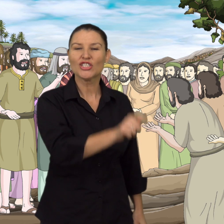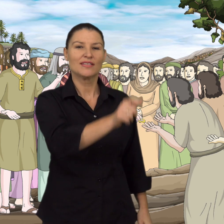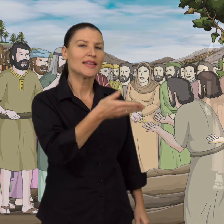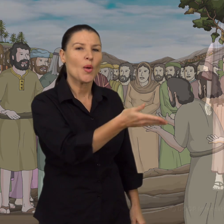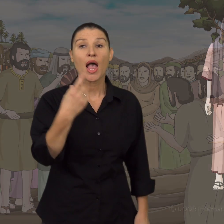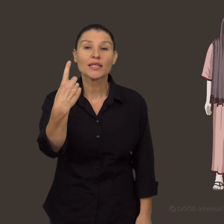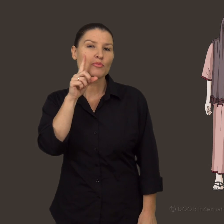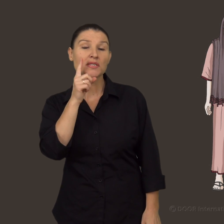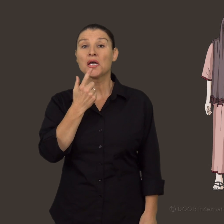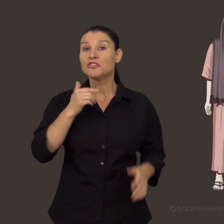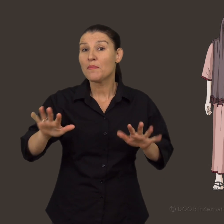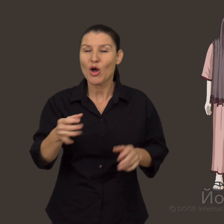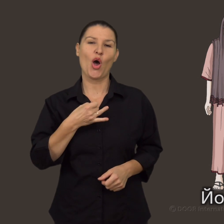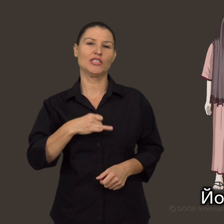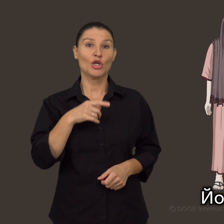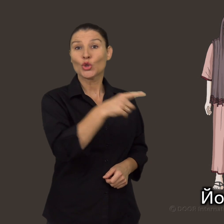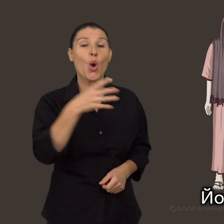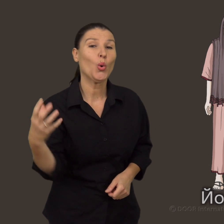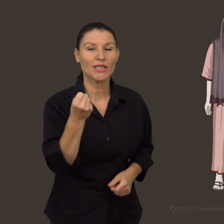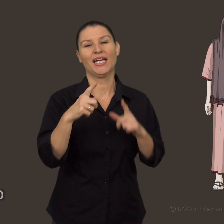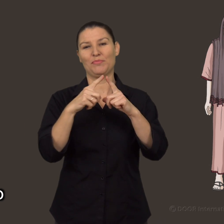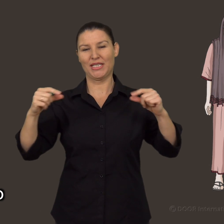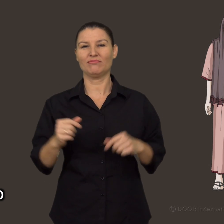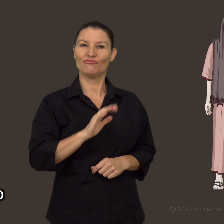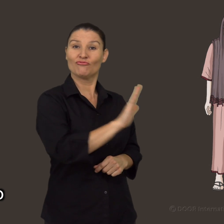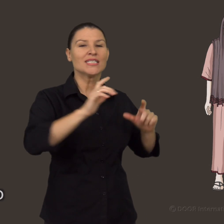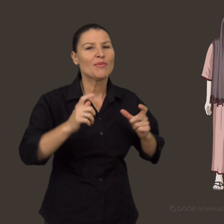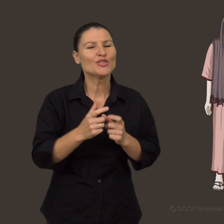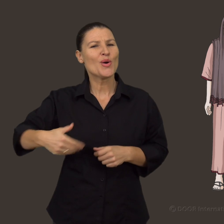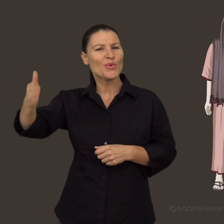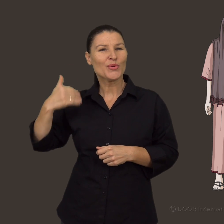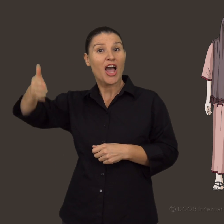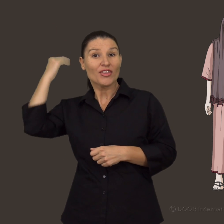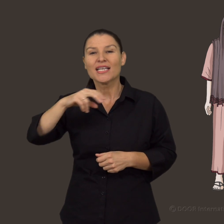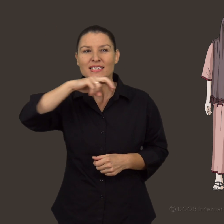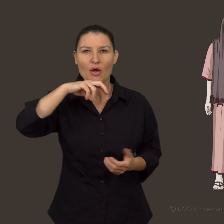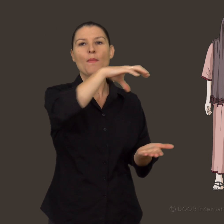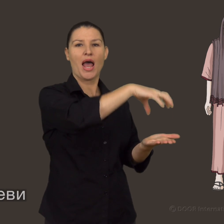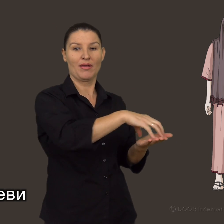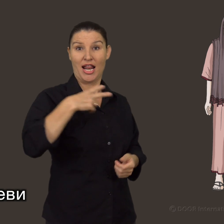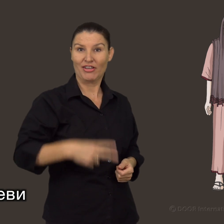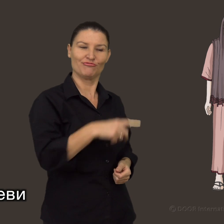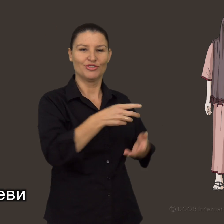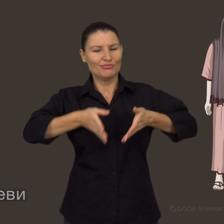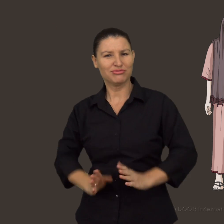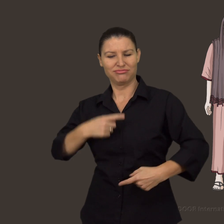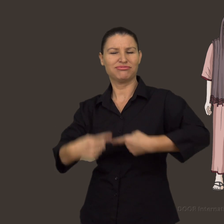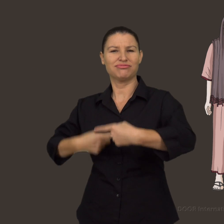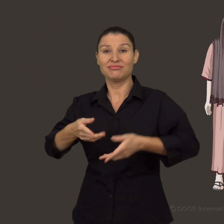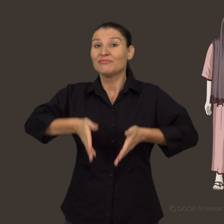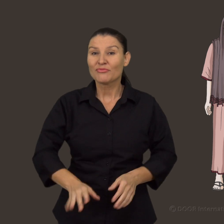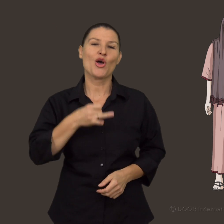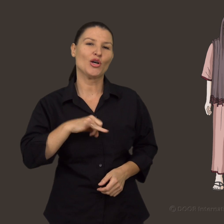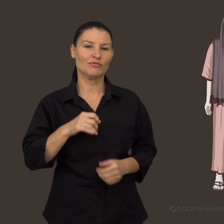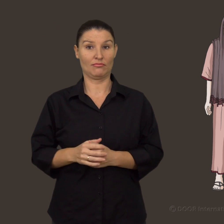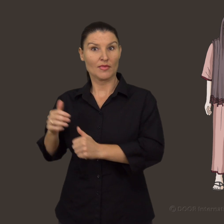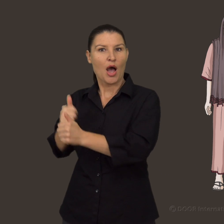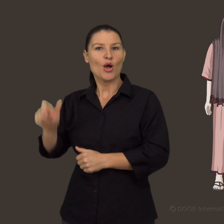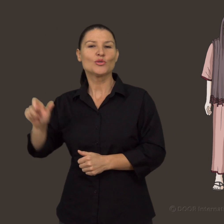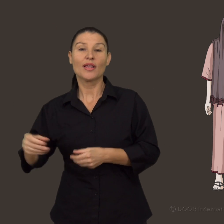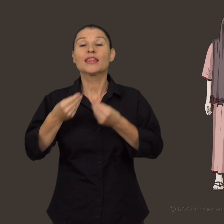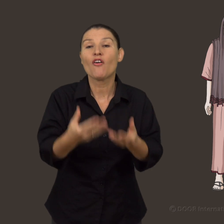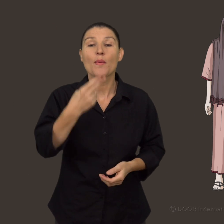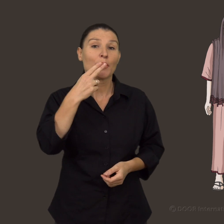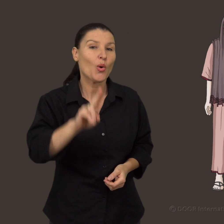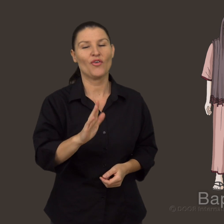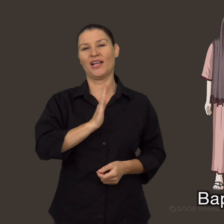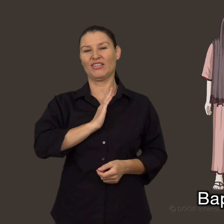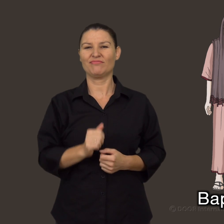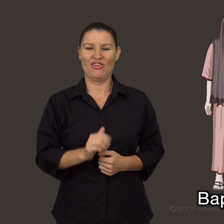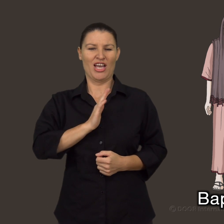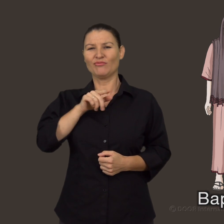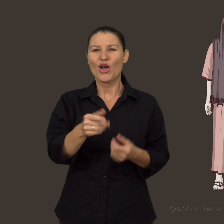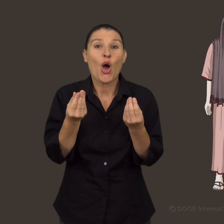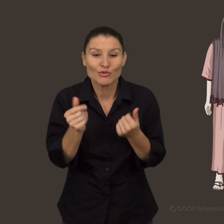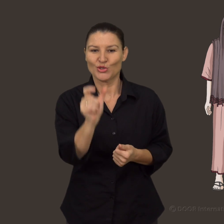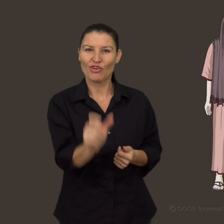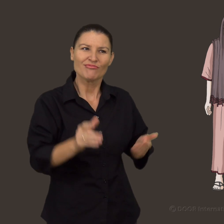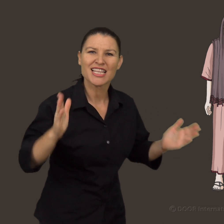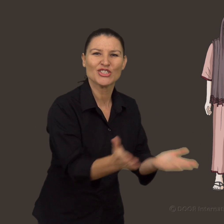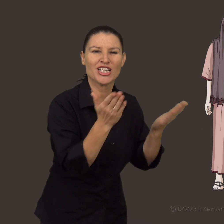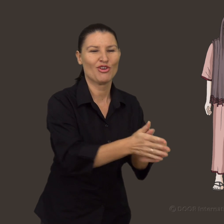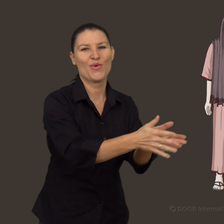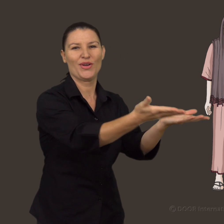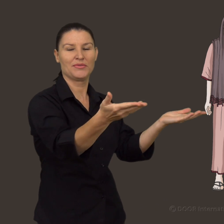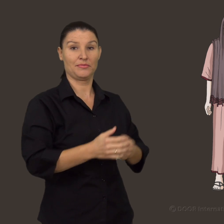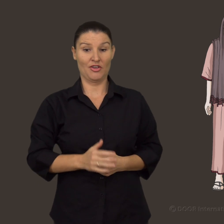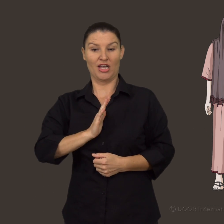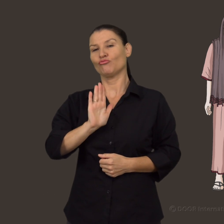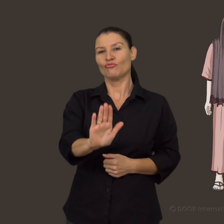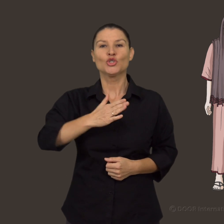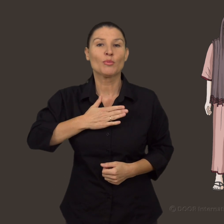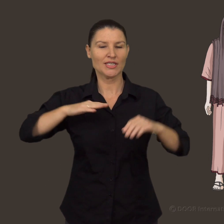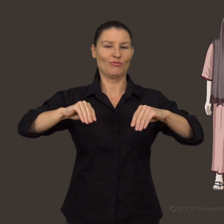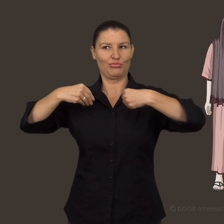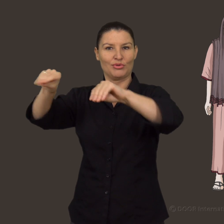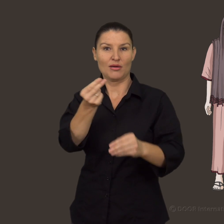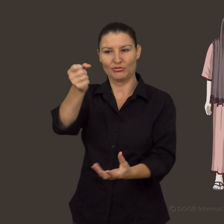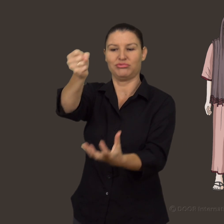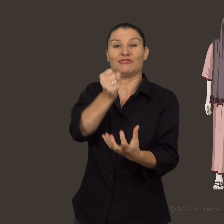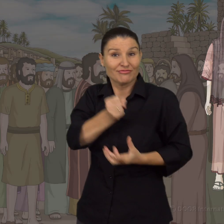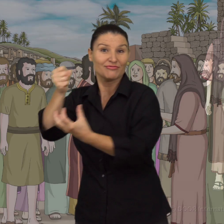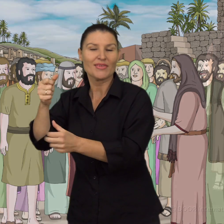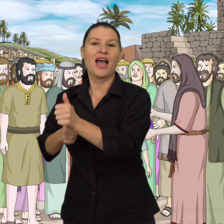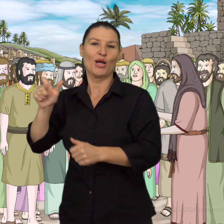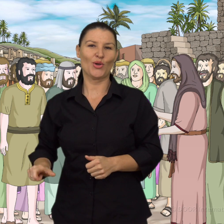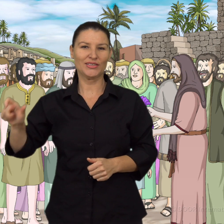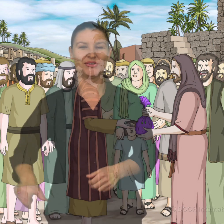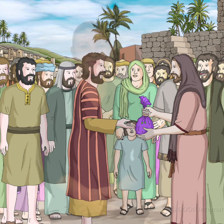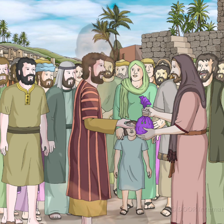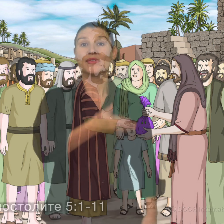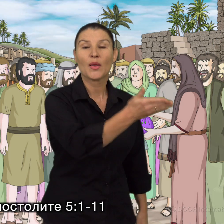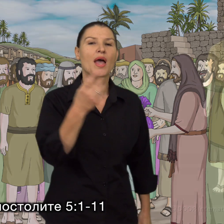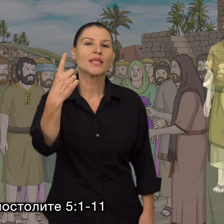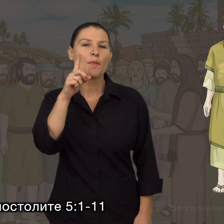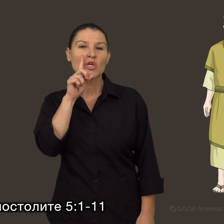Joseph, a Levite from Cyprus, whom the apostles called Barnabas (meaning Son of Encouragement), sold a field he owned, brought the money, and laid it at the apostles’ feet.